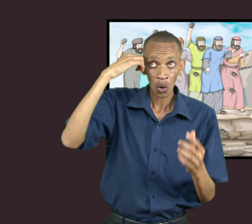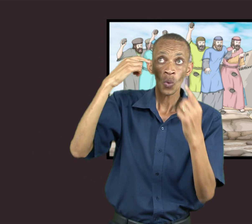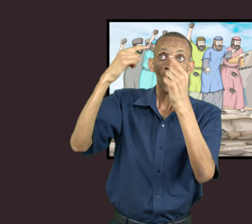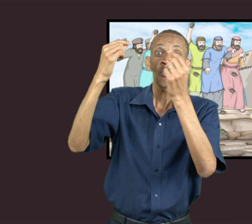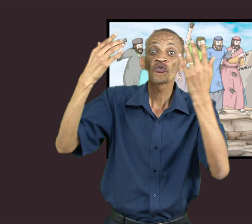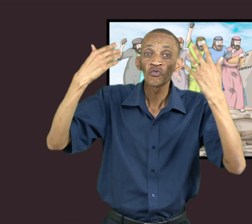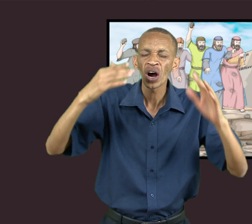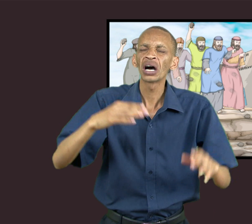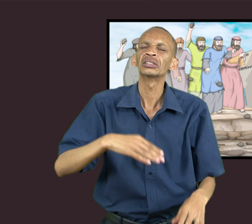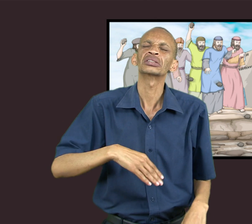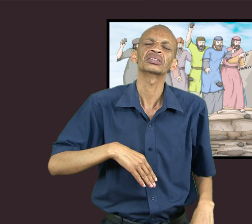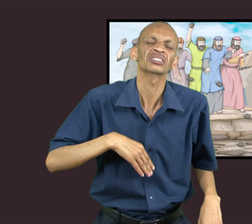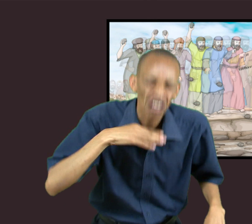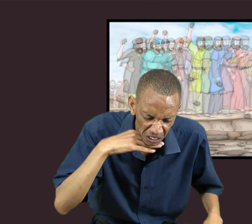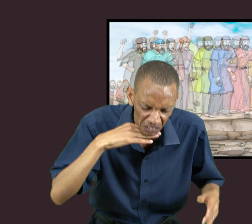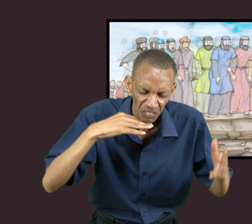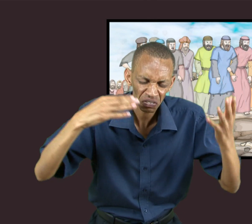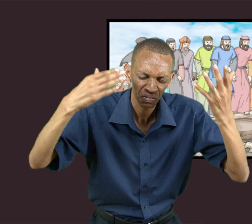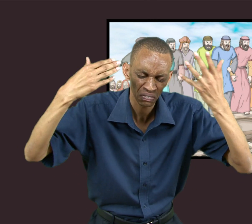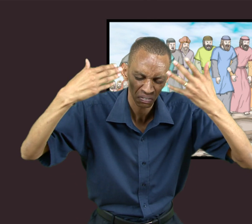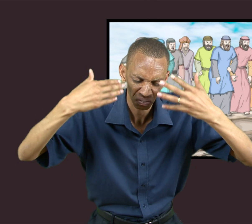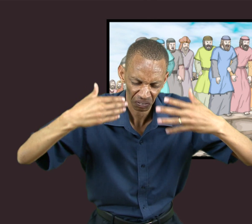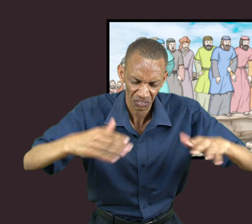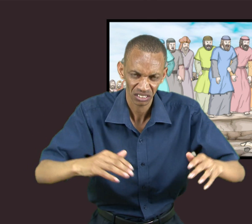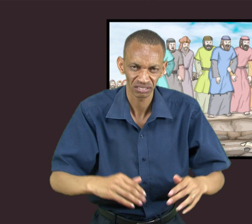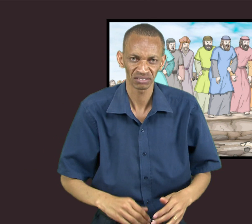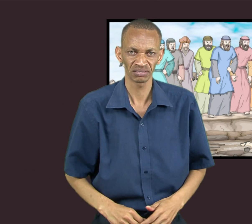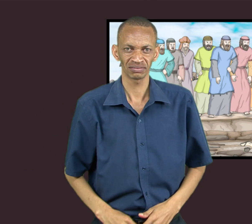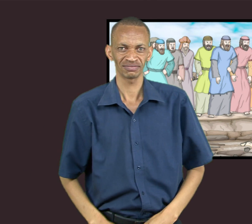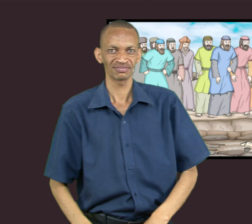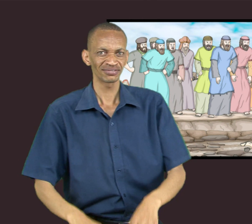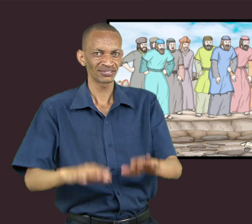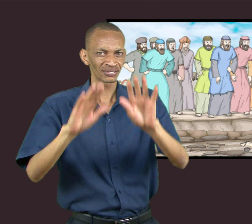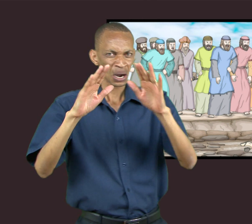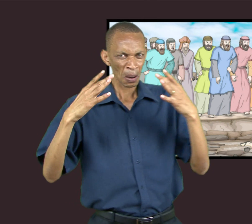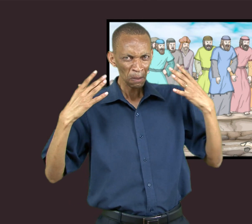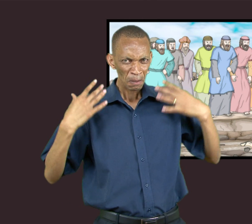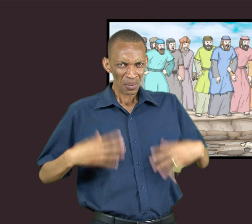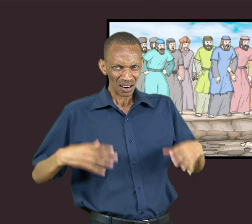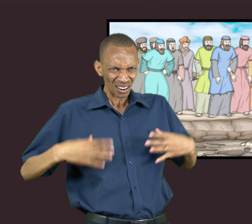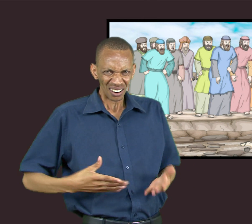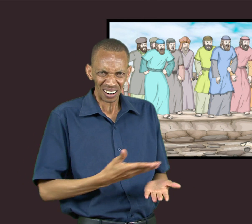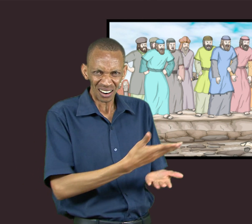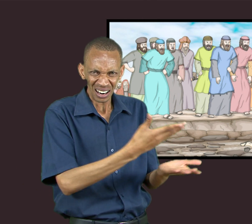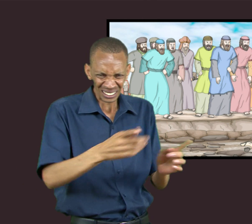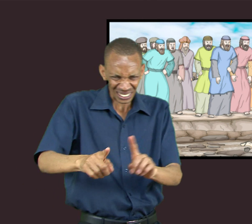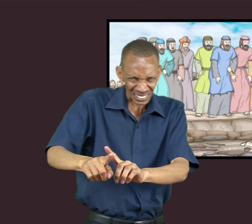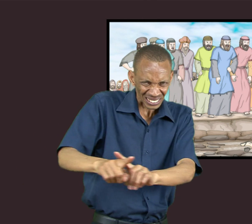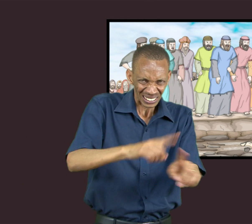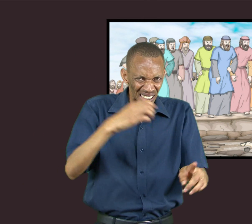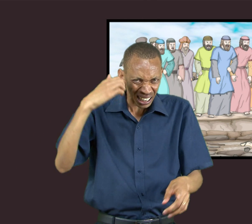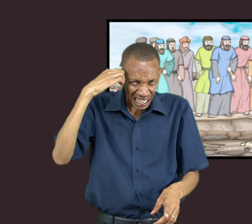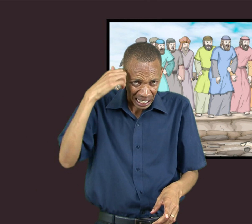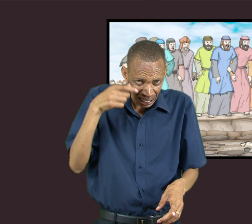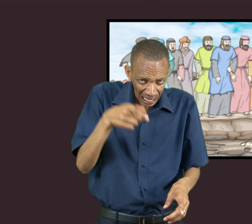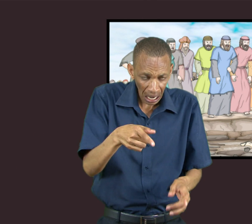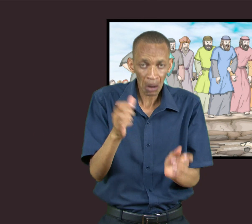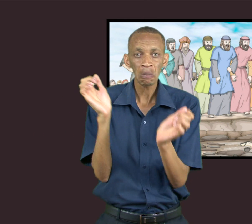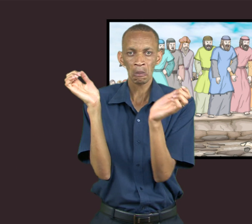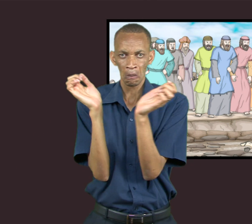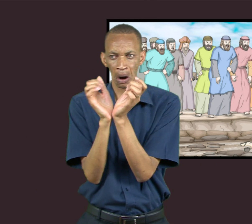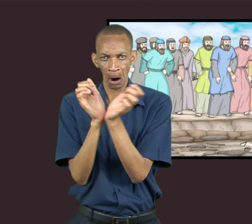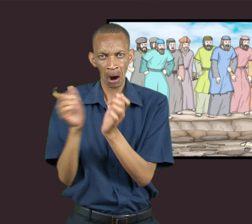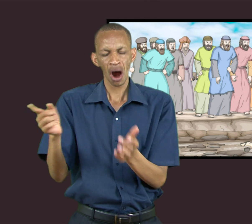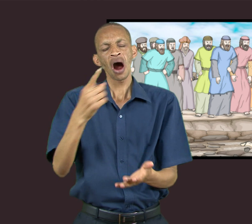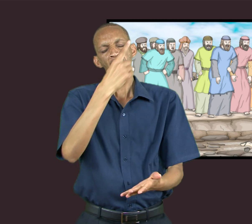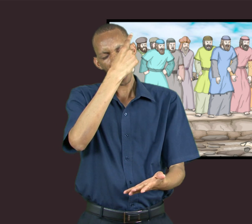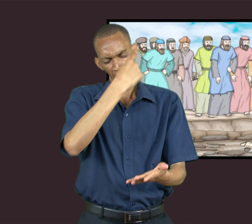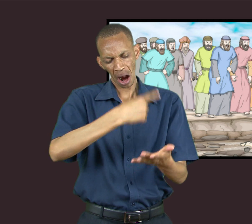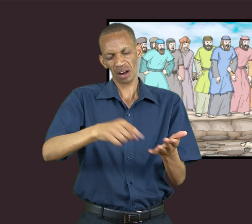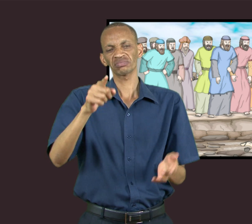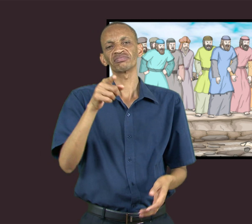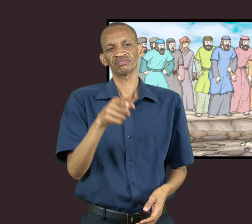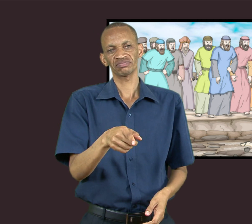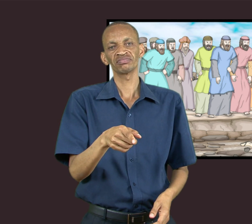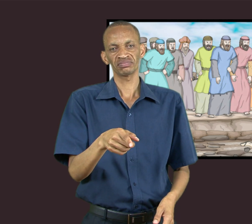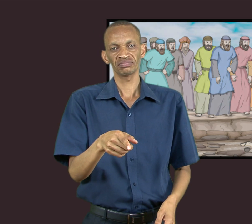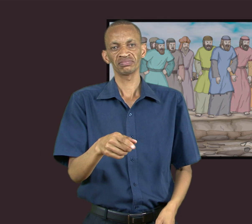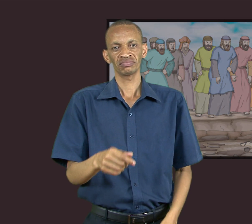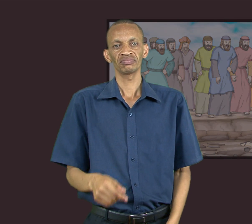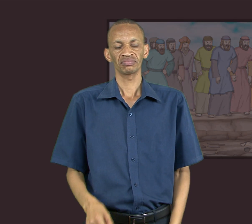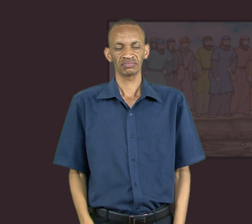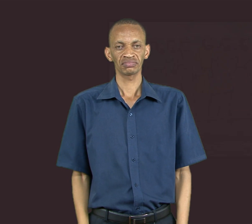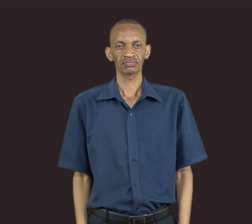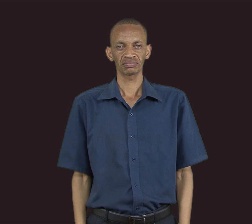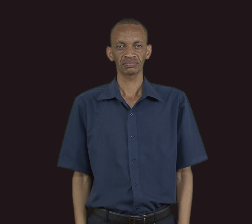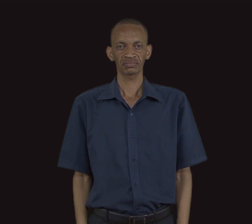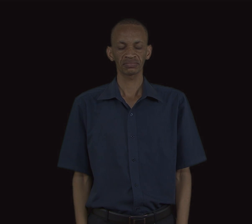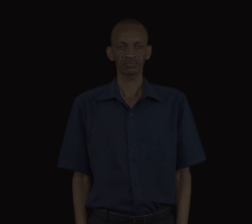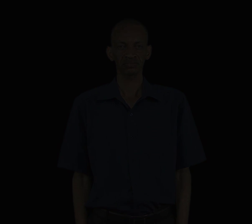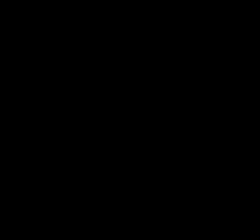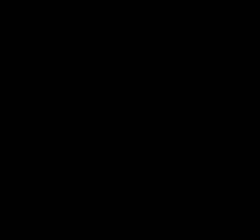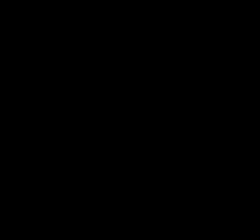And when he had said this, he fell asleep. And Saul was there, giving approval to Stephen’s death. On that day a great persecution broke out against the church in Jerusalem, and all except the apostles were scattered throughout Judea and Samaria.